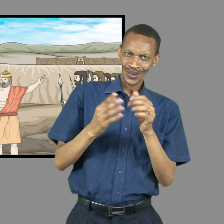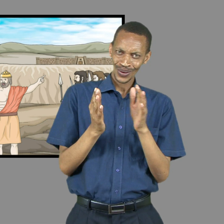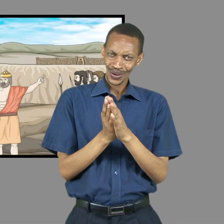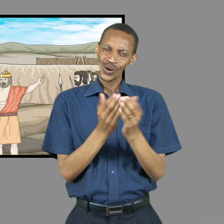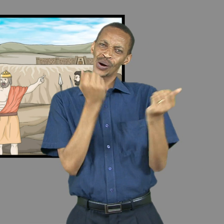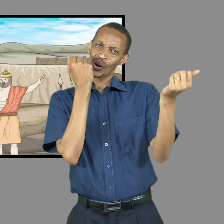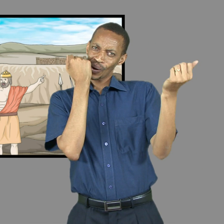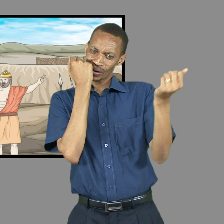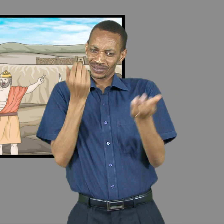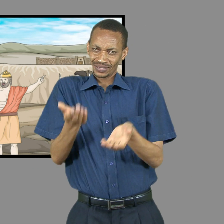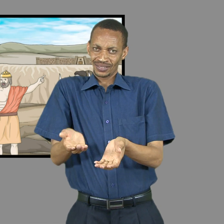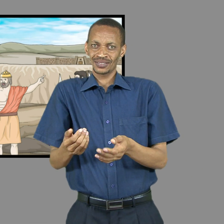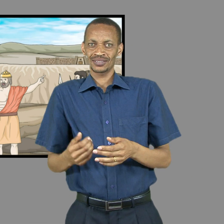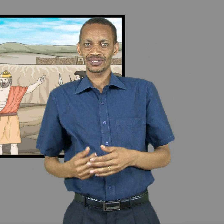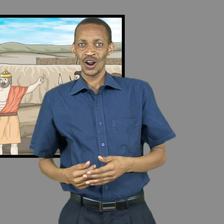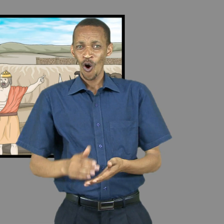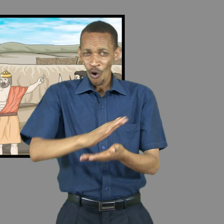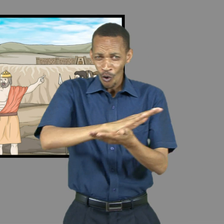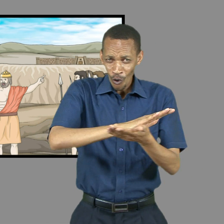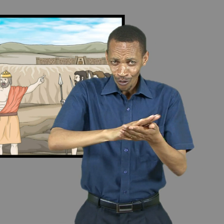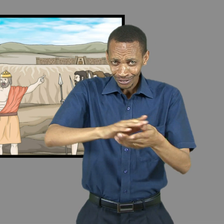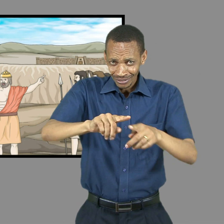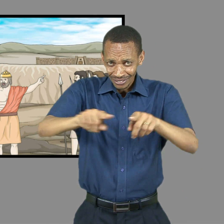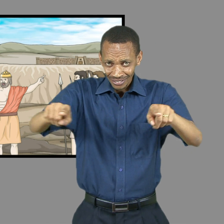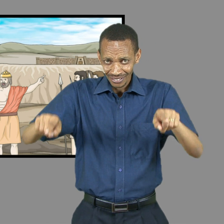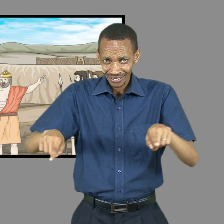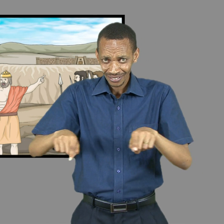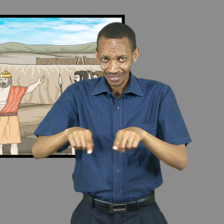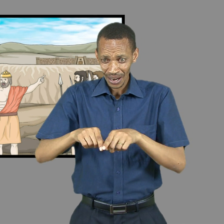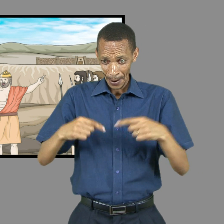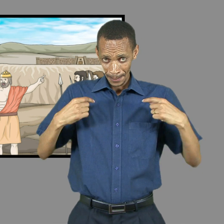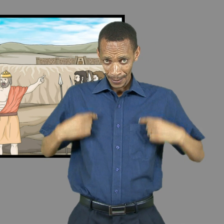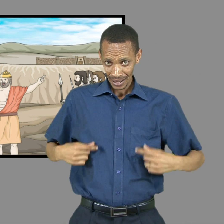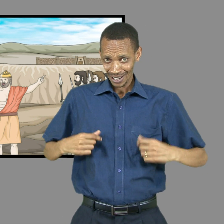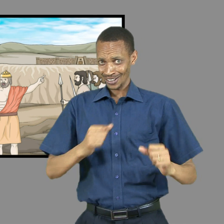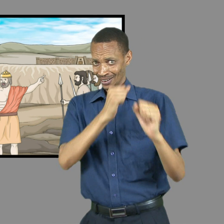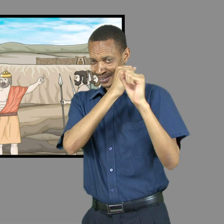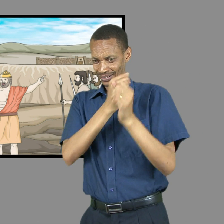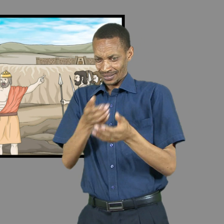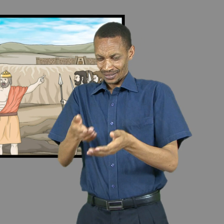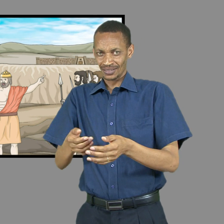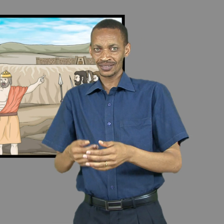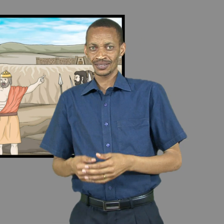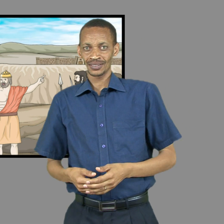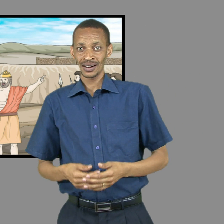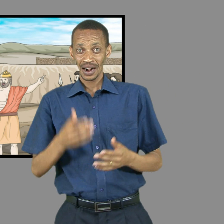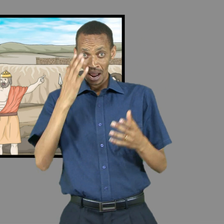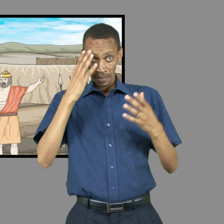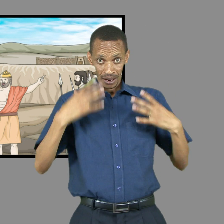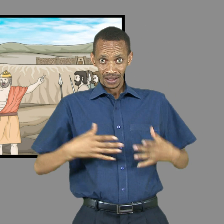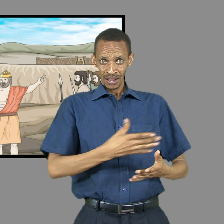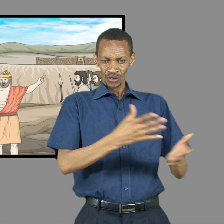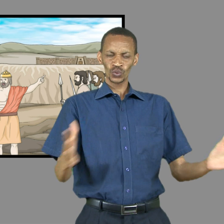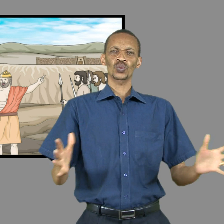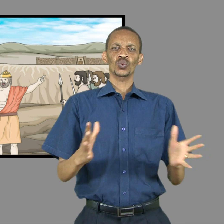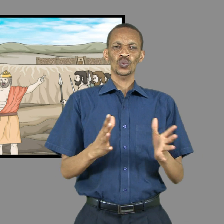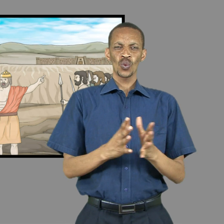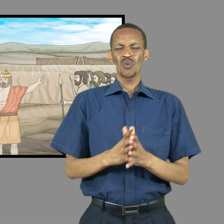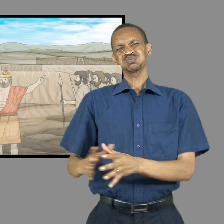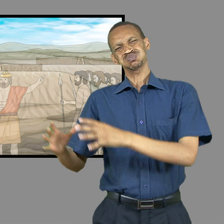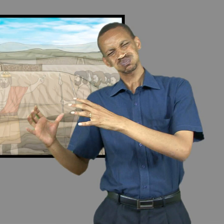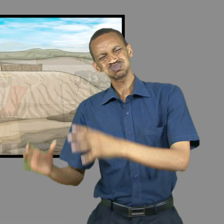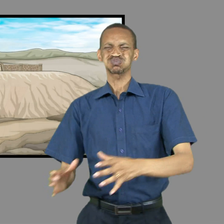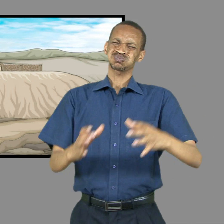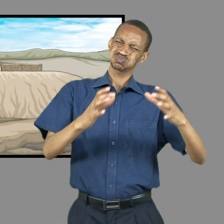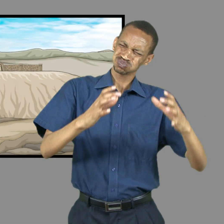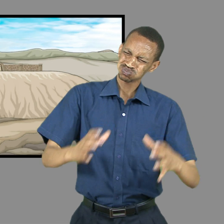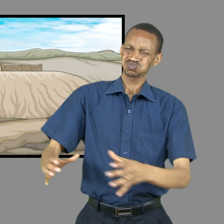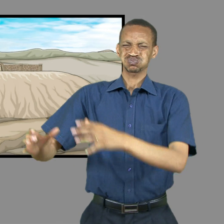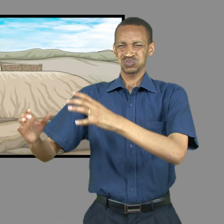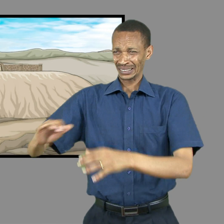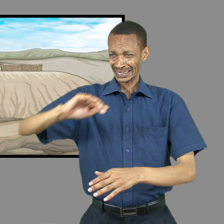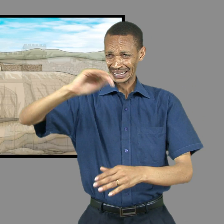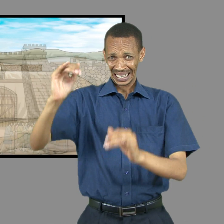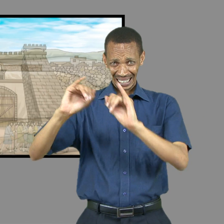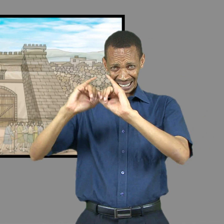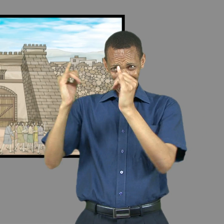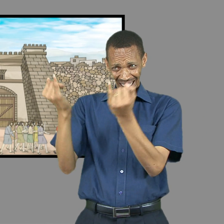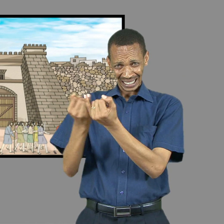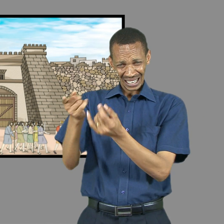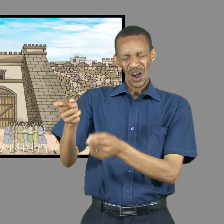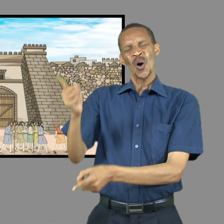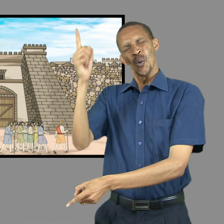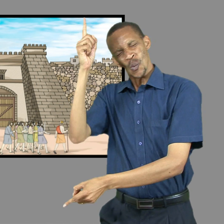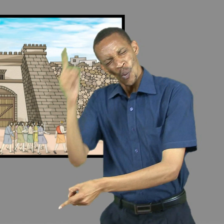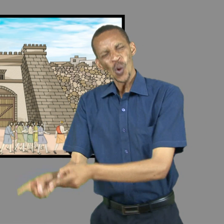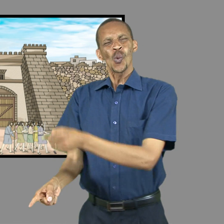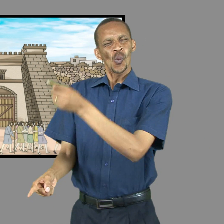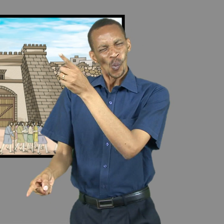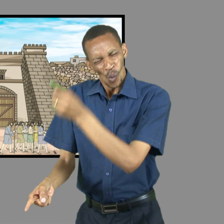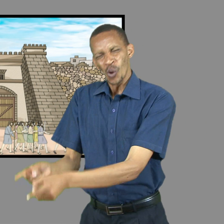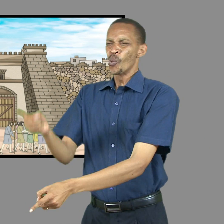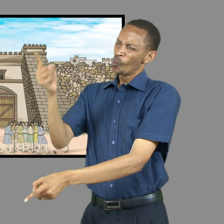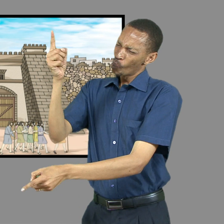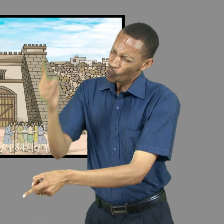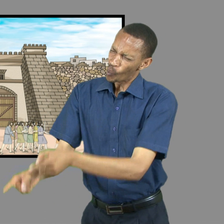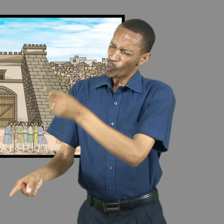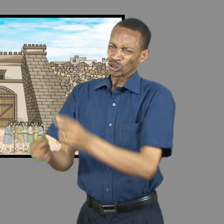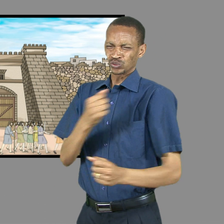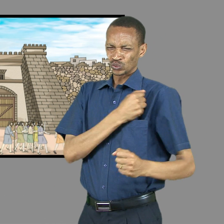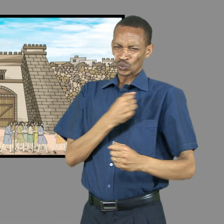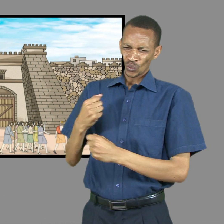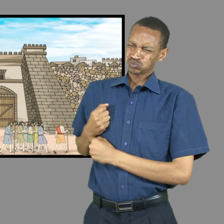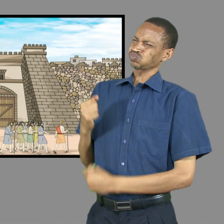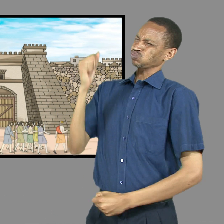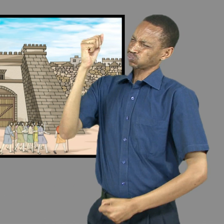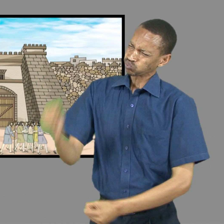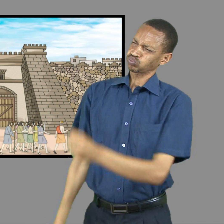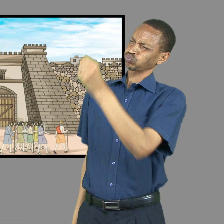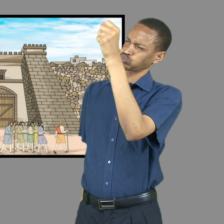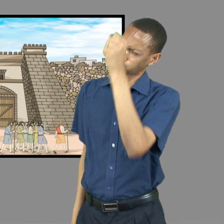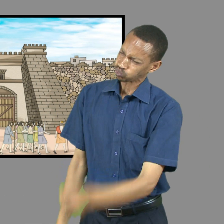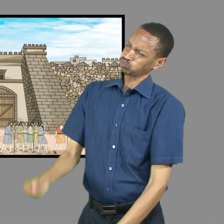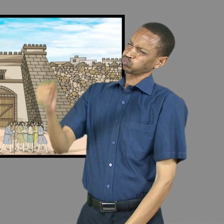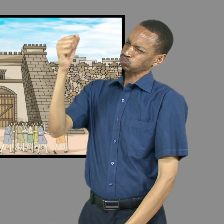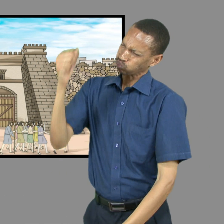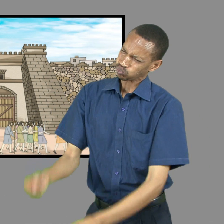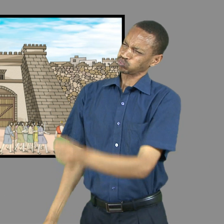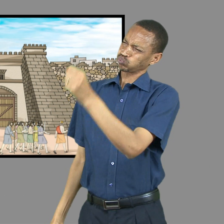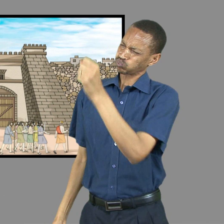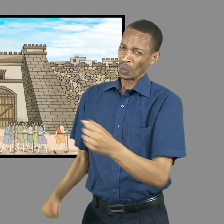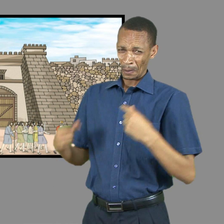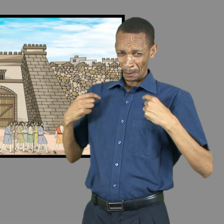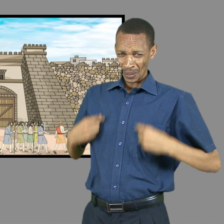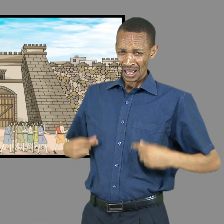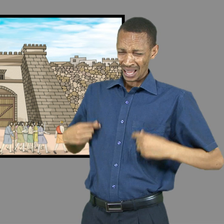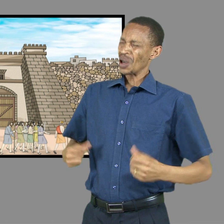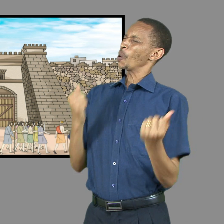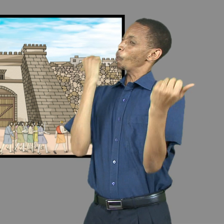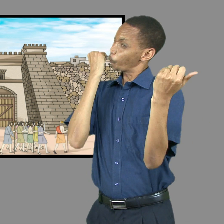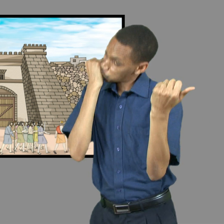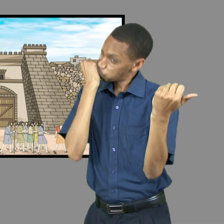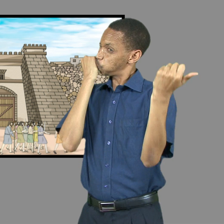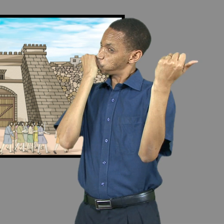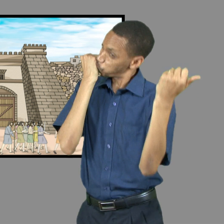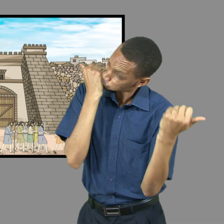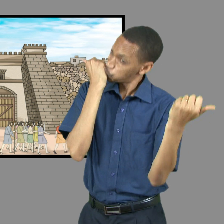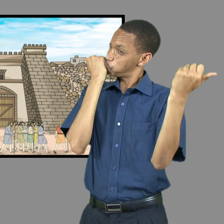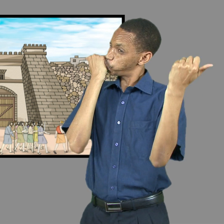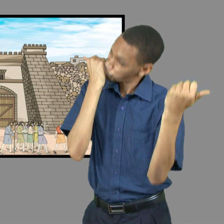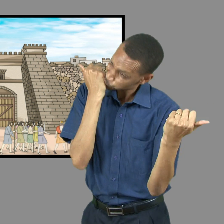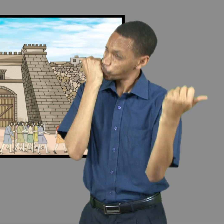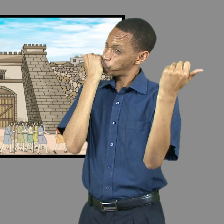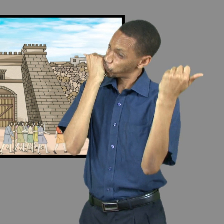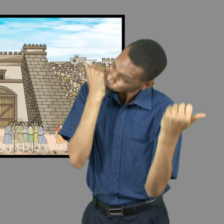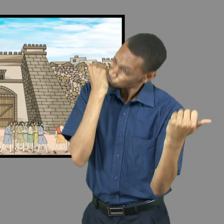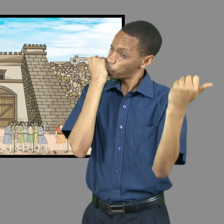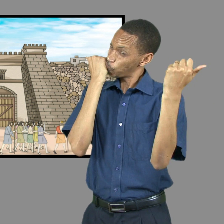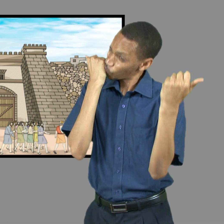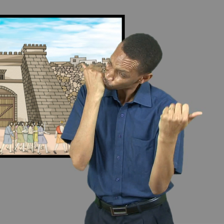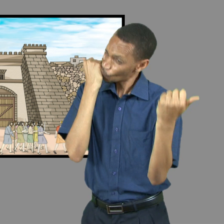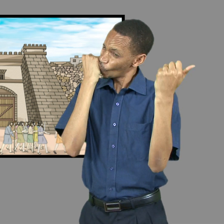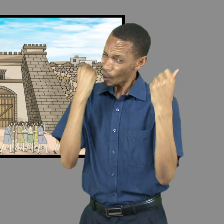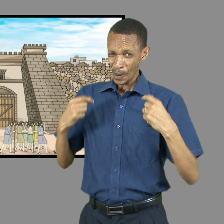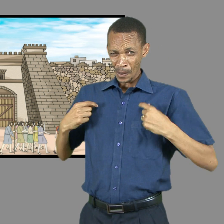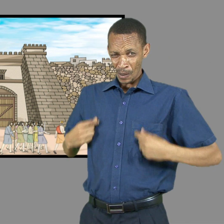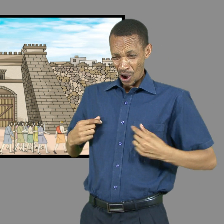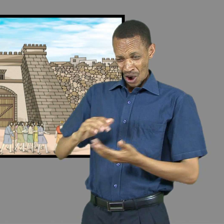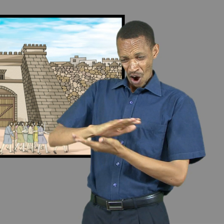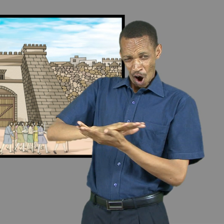do not let one word come out of your mouth until the day I tell you to shout.